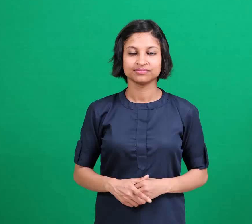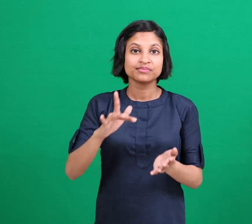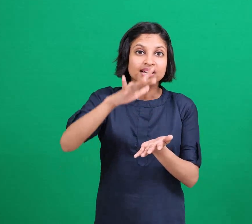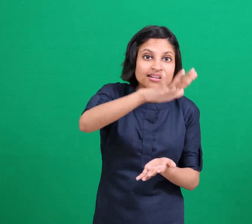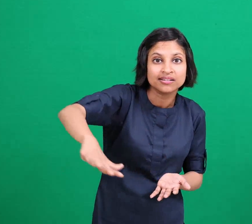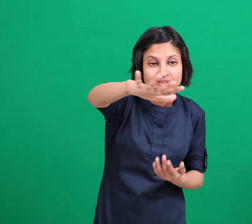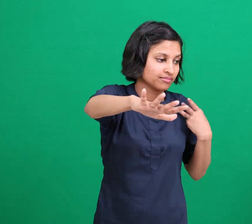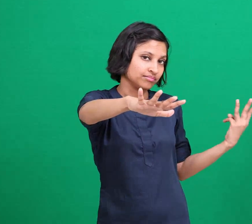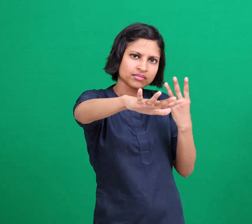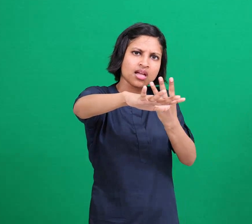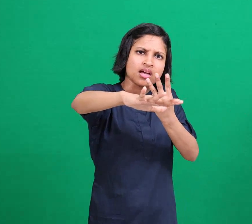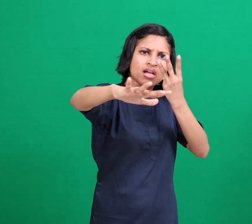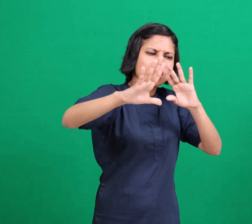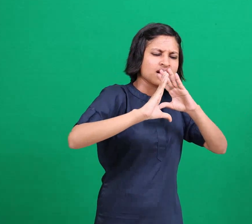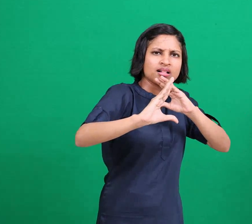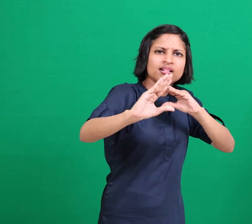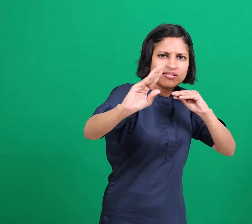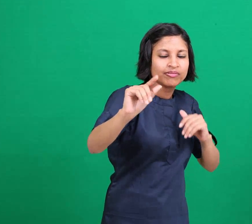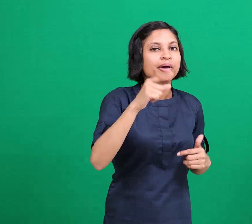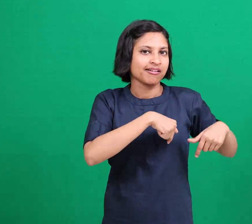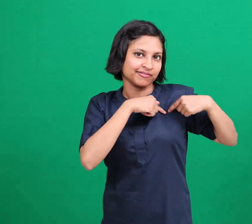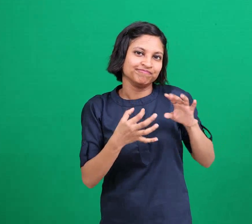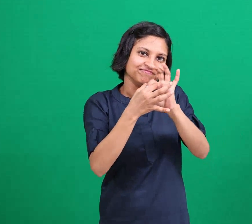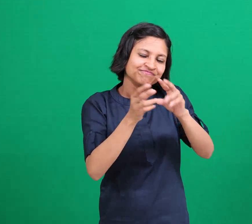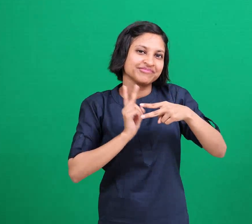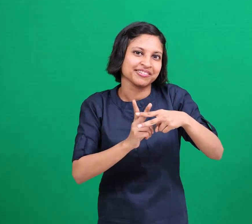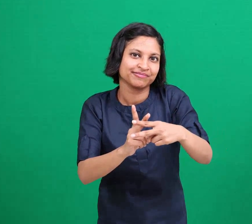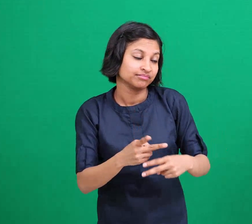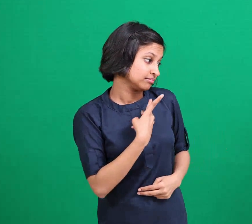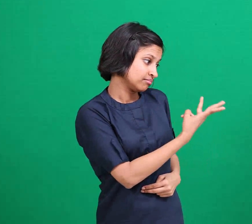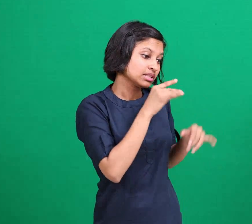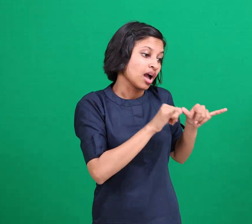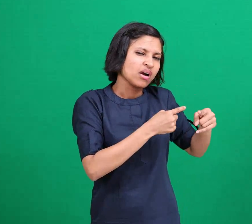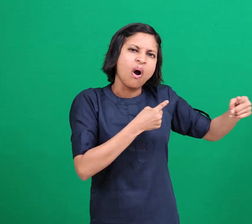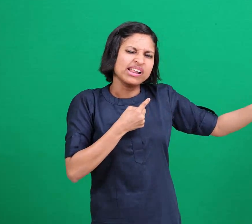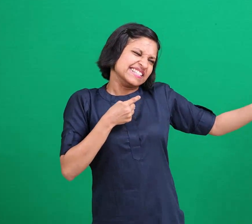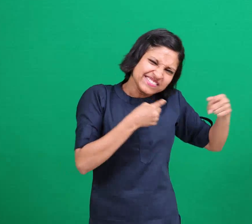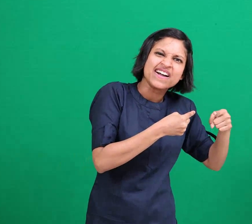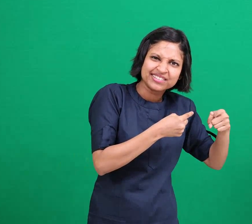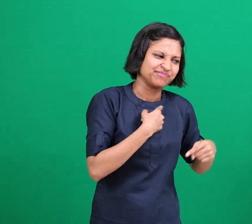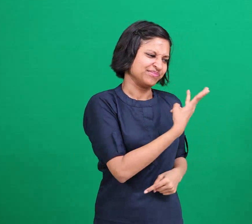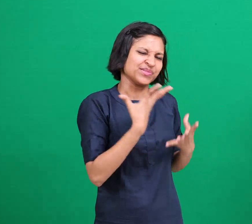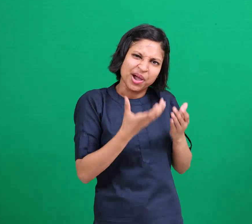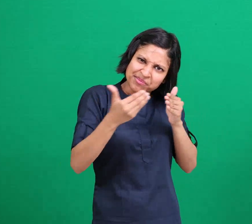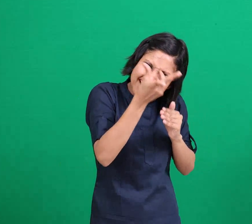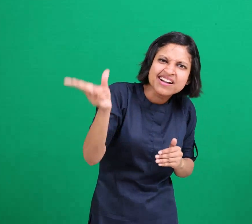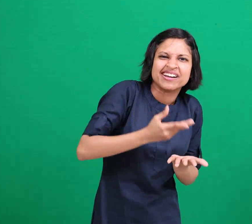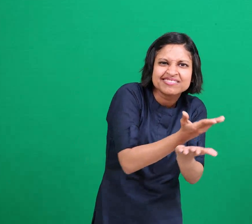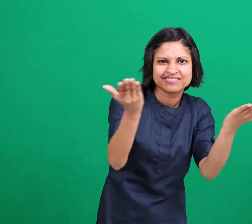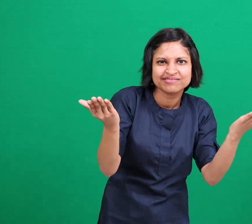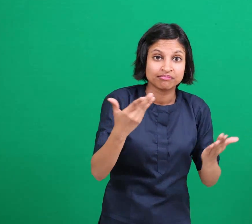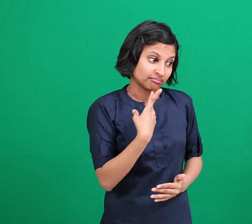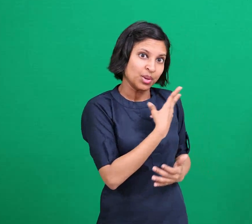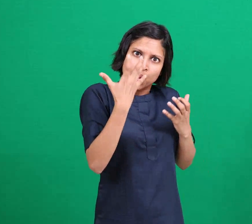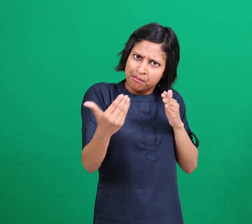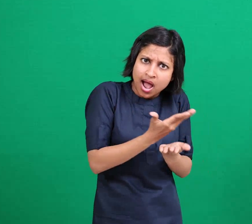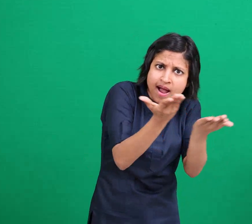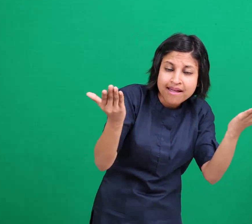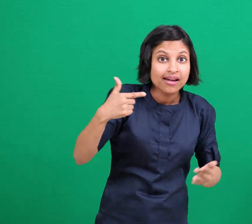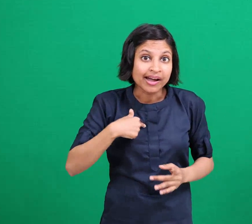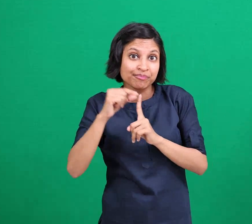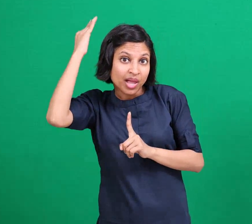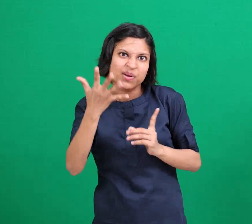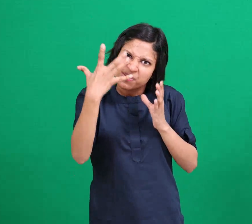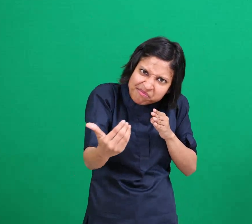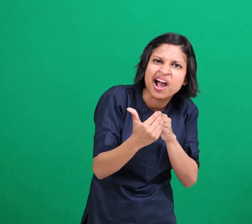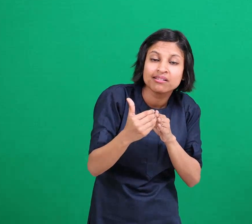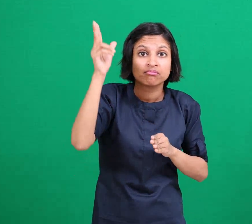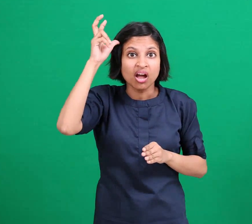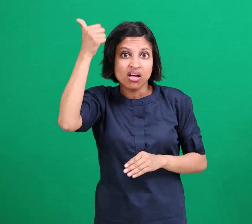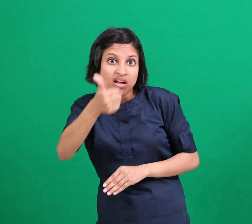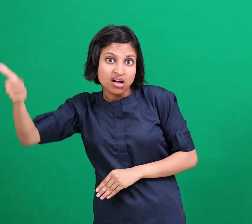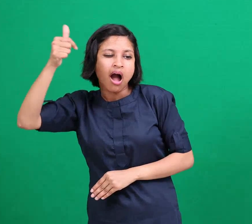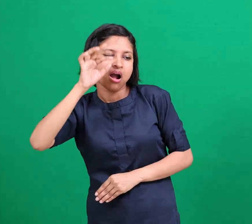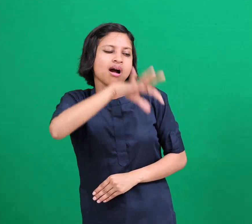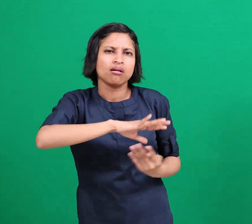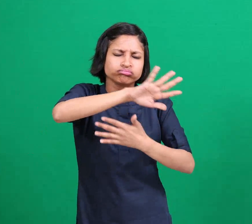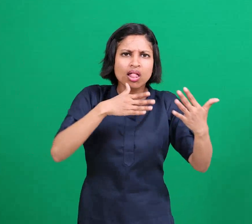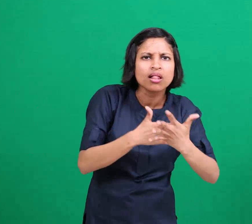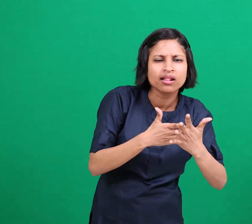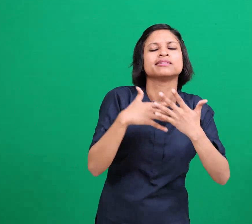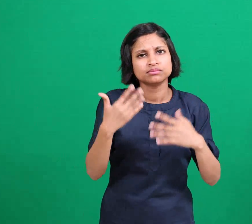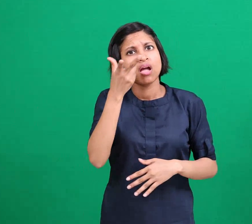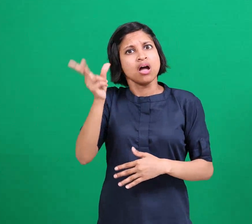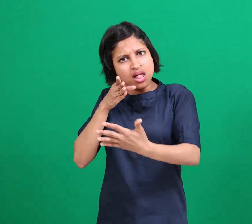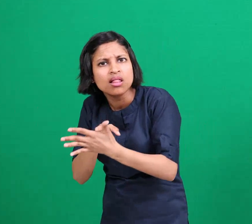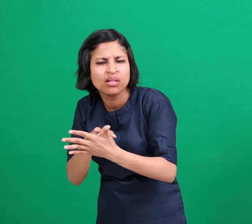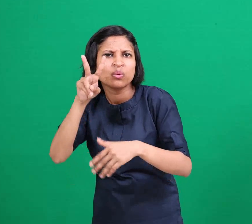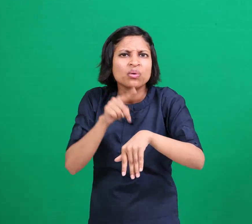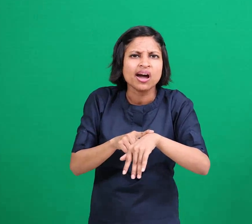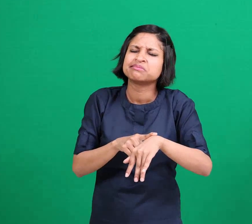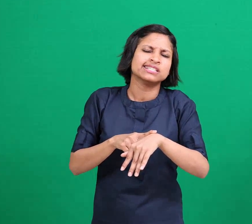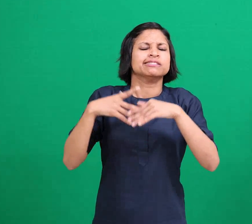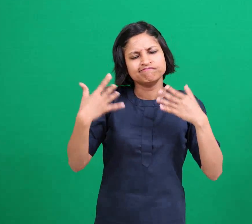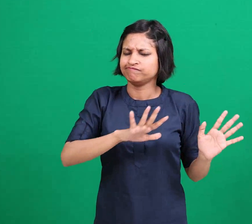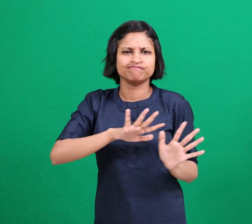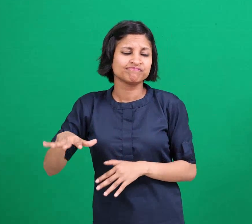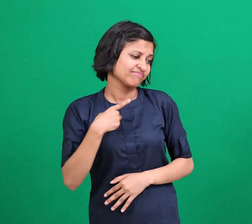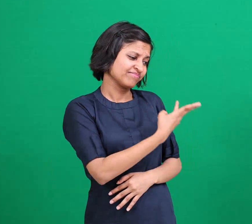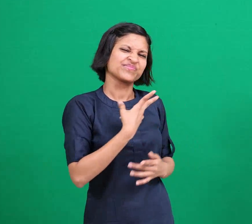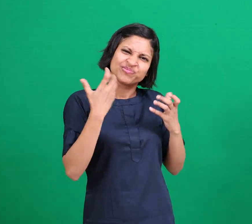Brothers, although we were torn away from you for a short time (in person, not in heart), our desire to see you face to face was even more intense.